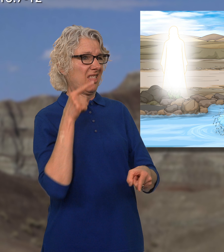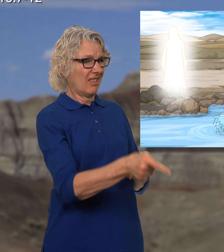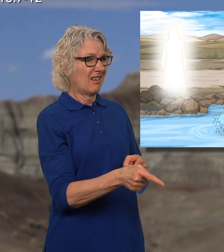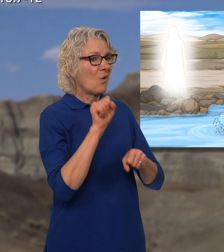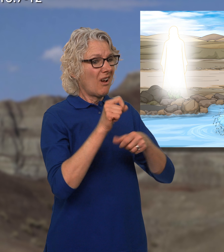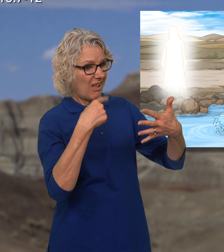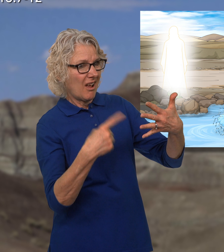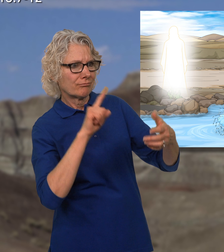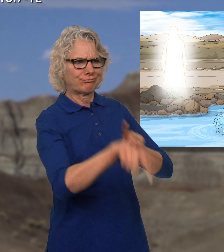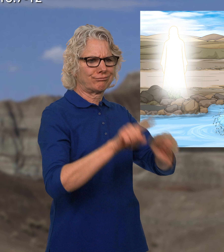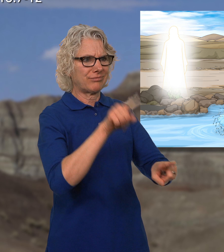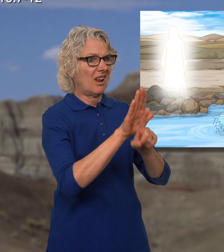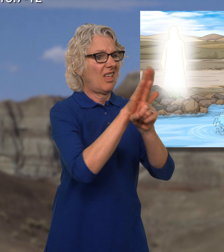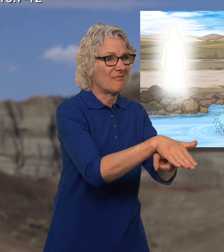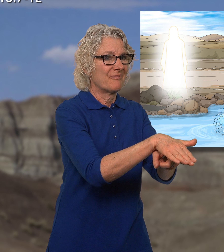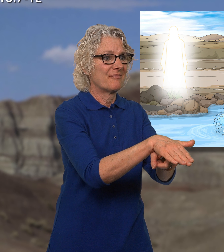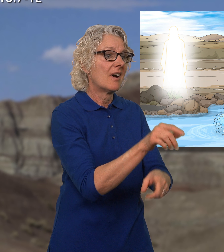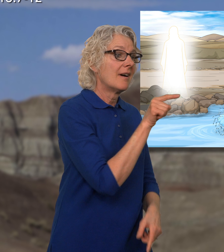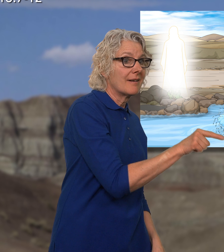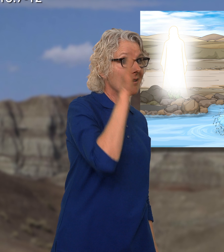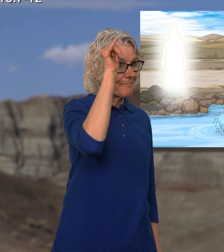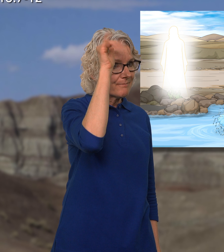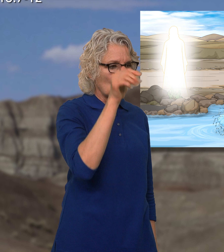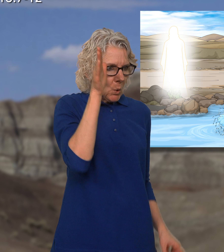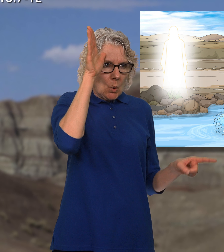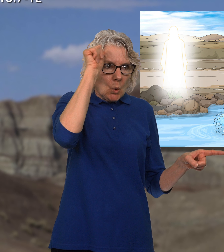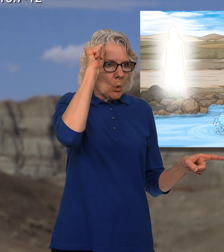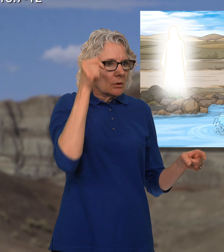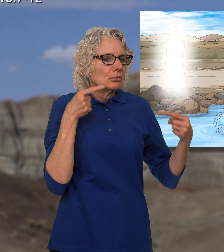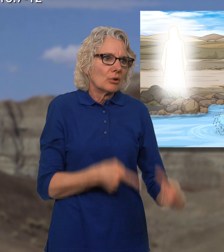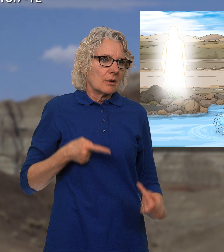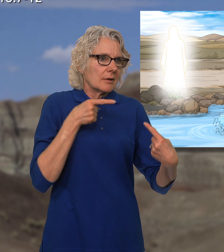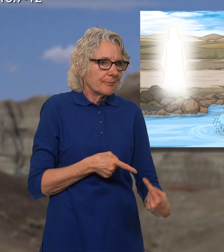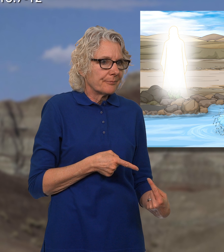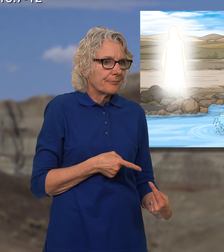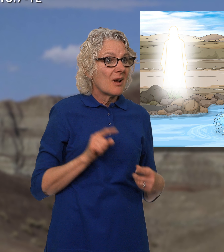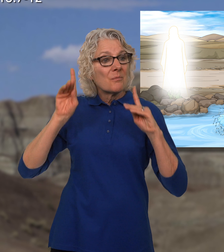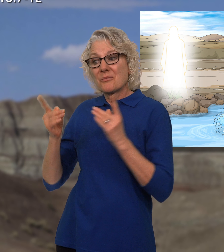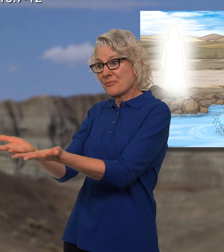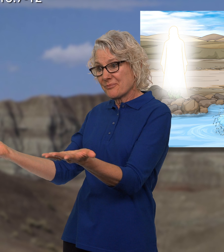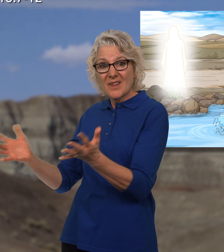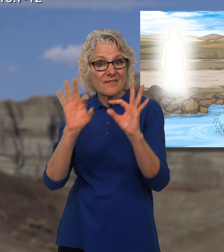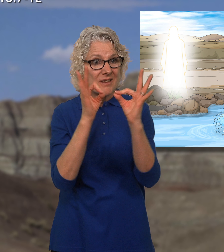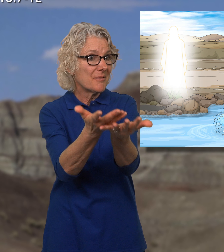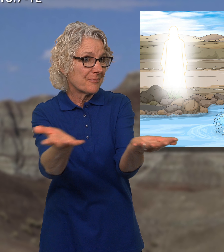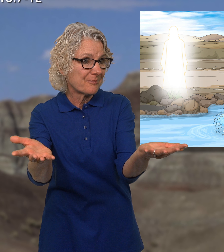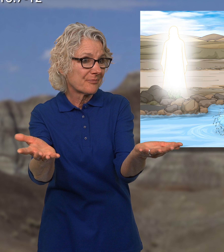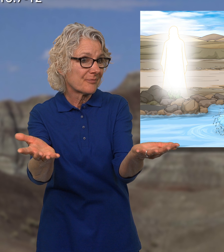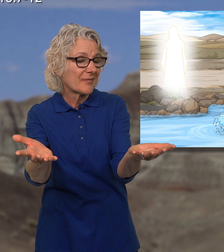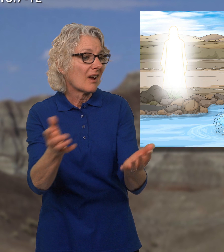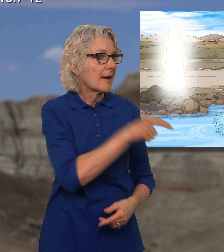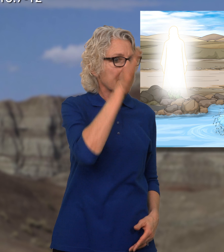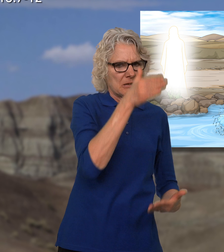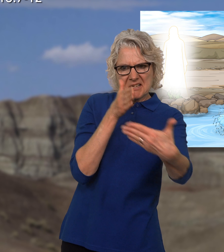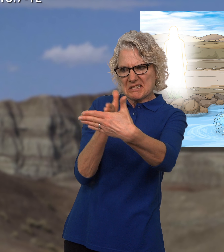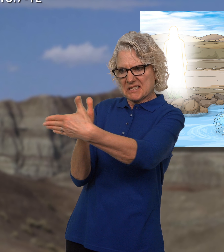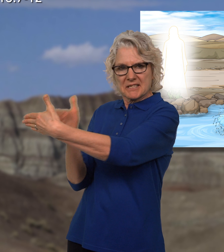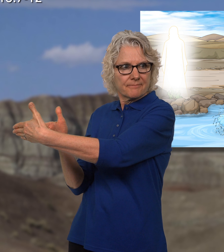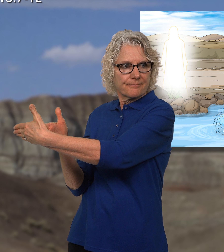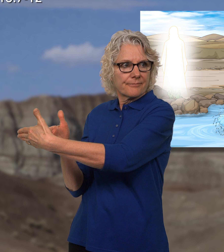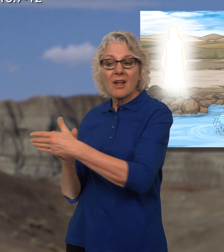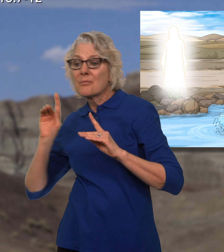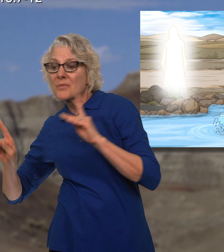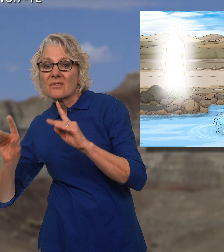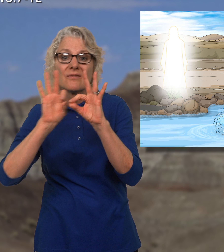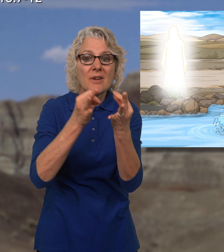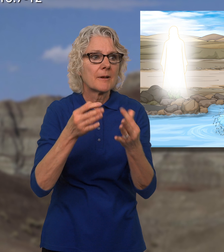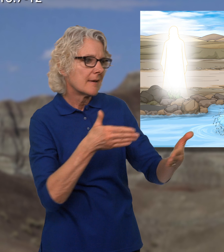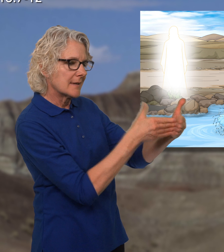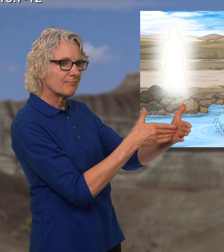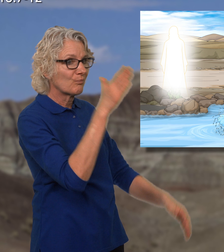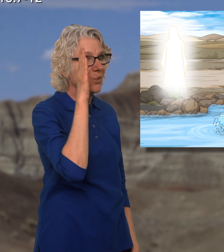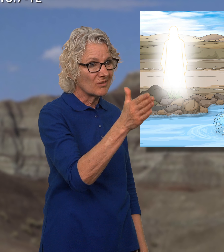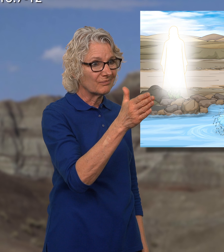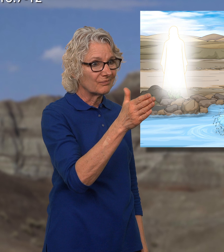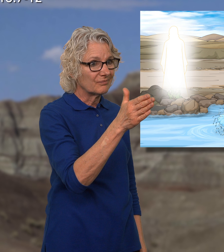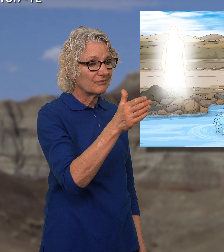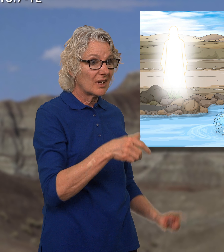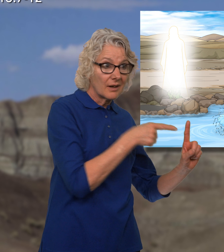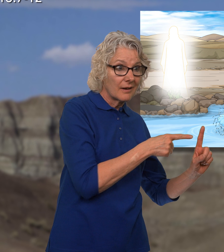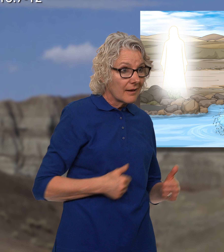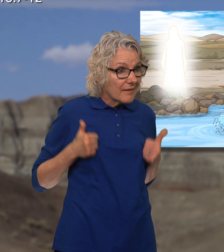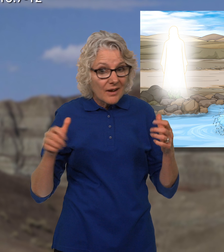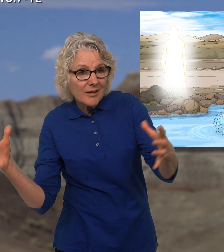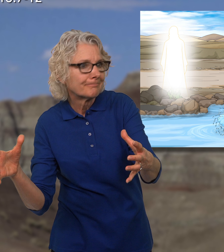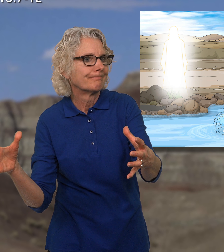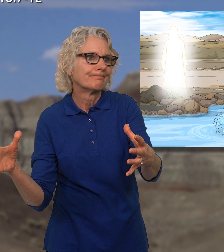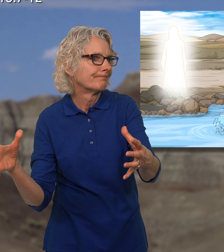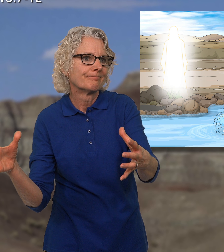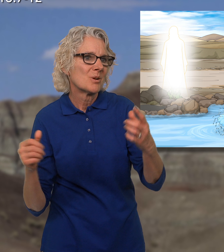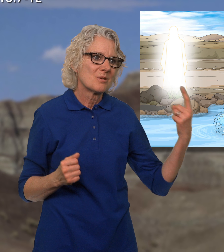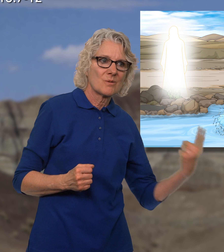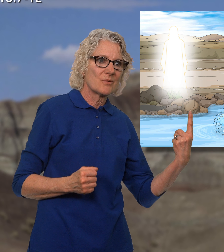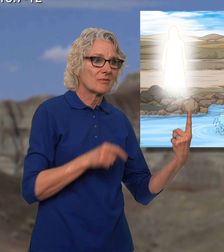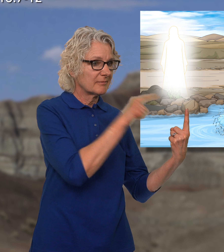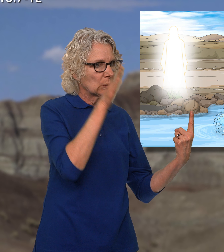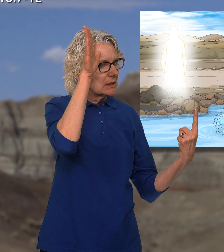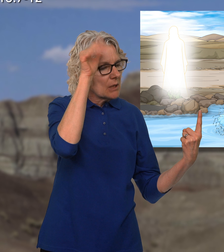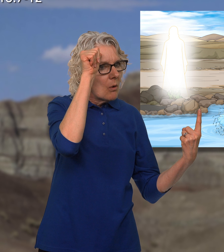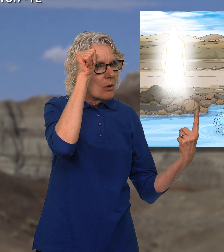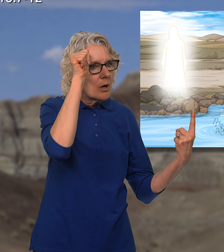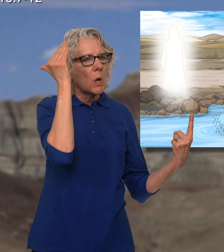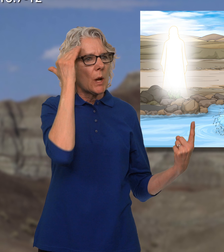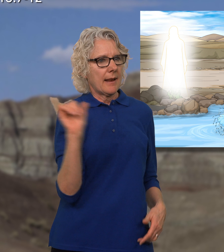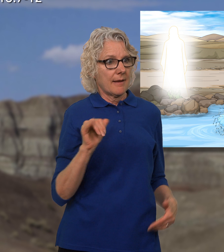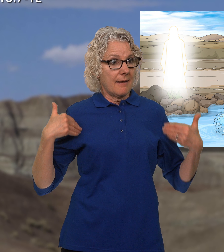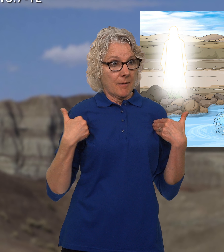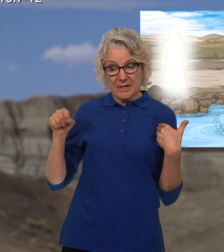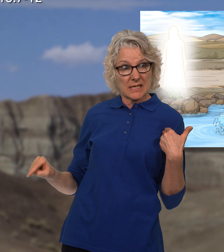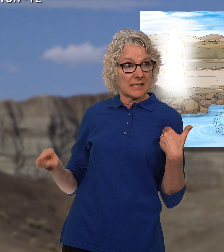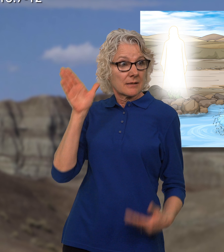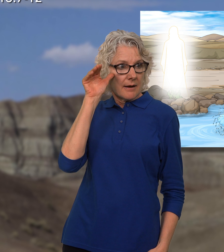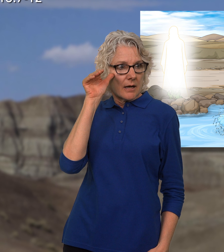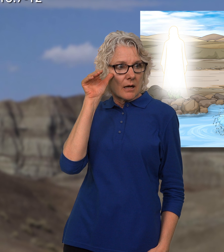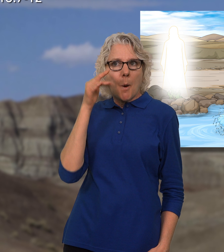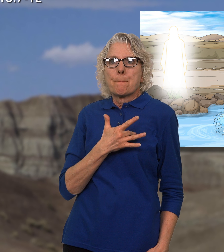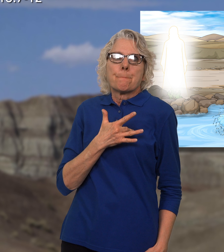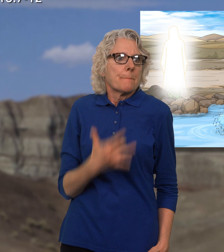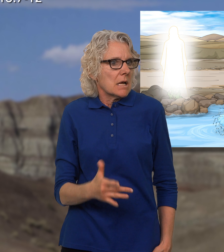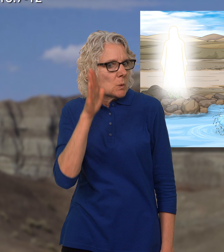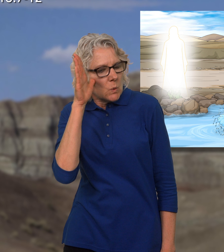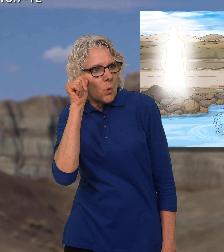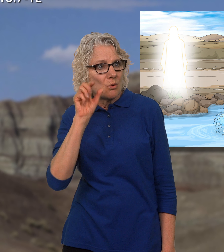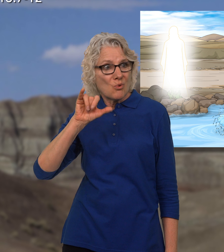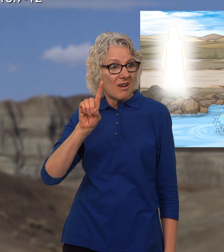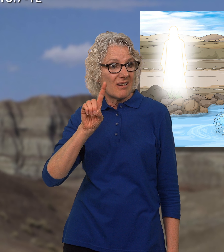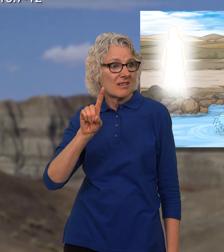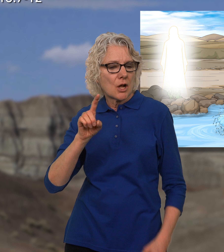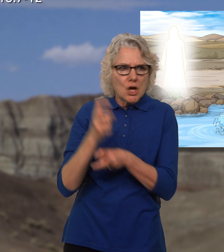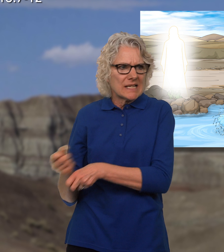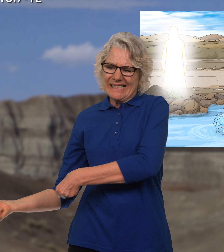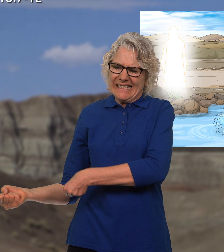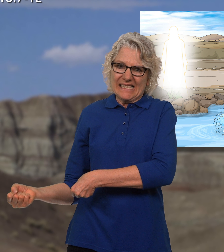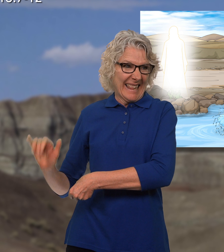He will be a wild donkey of a man, and his hand will be against everyone, and everyone’s hand against him;